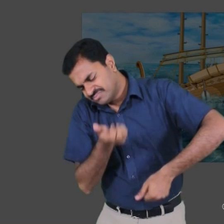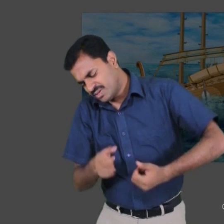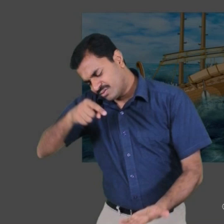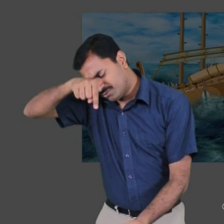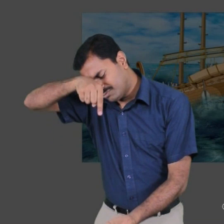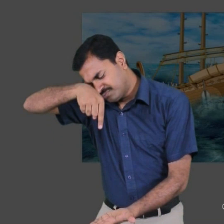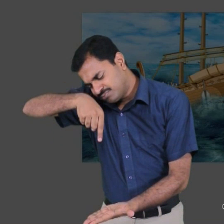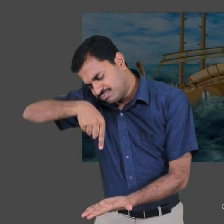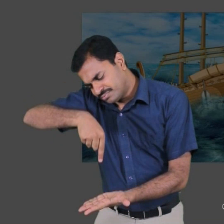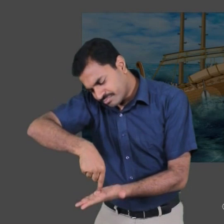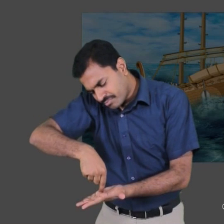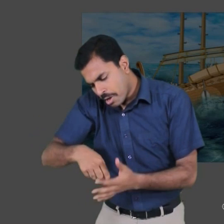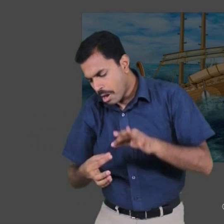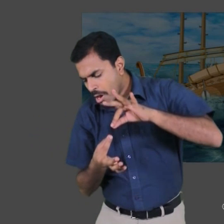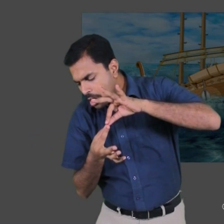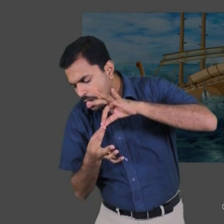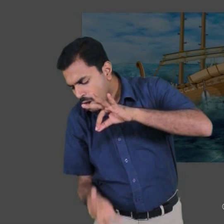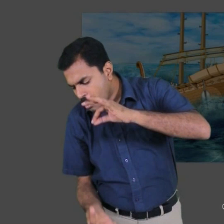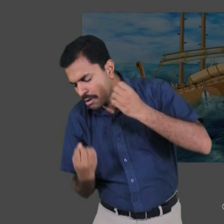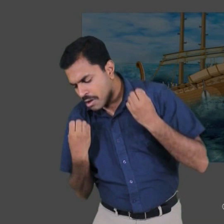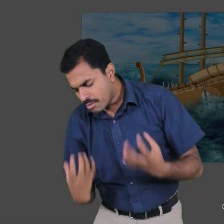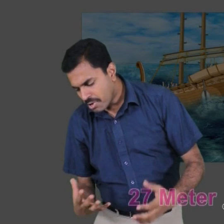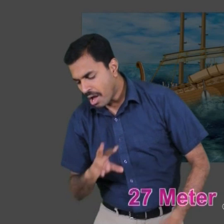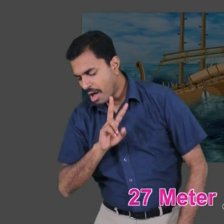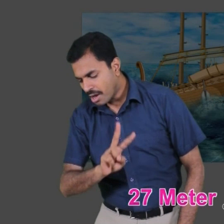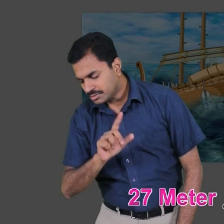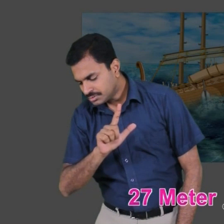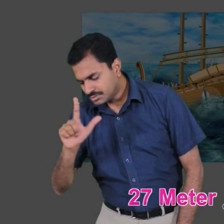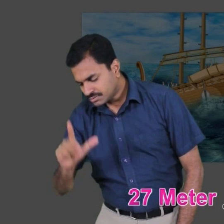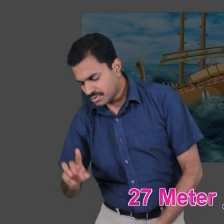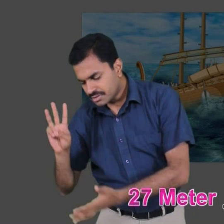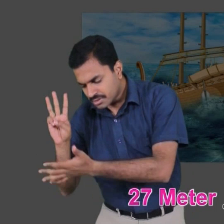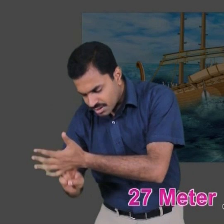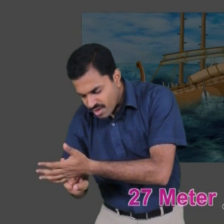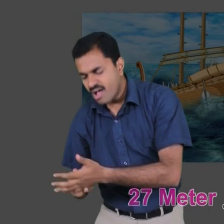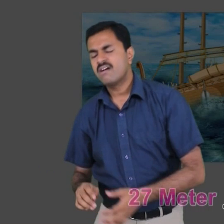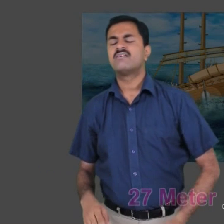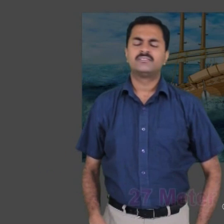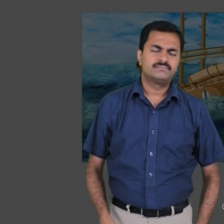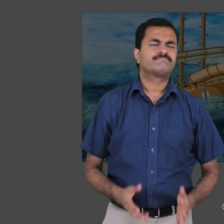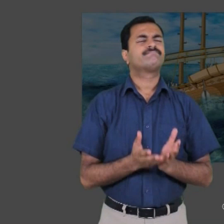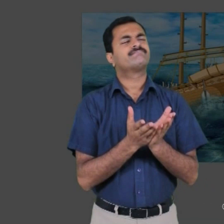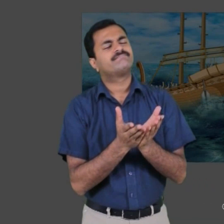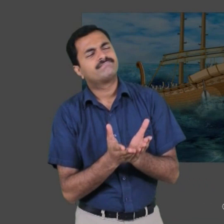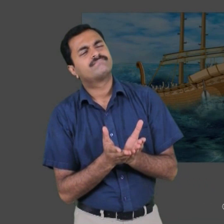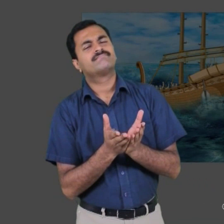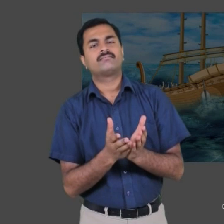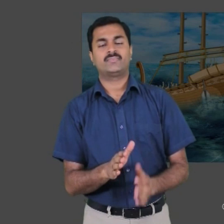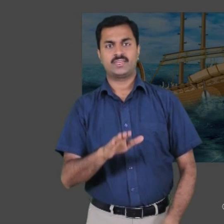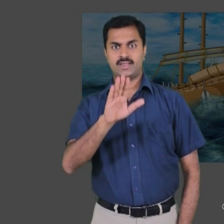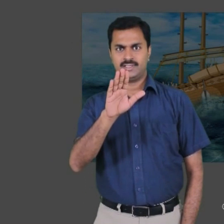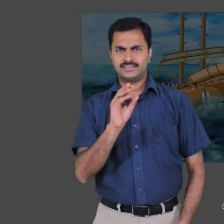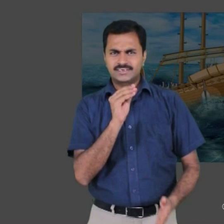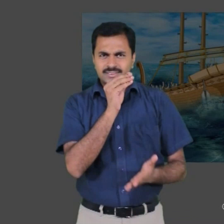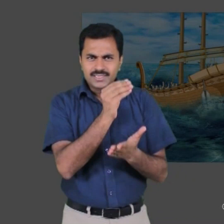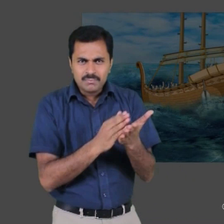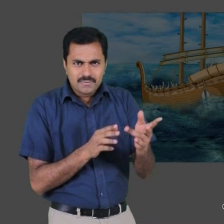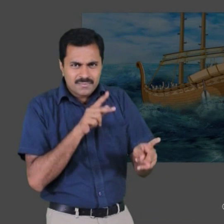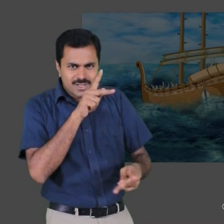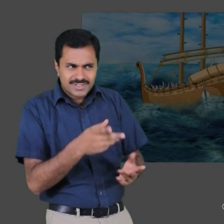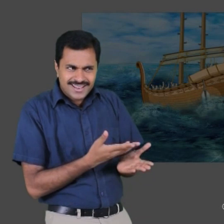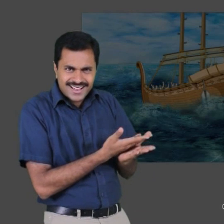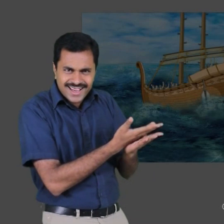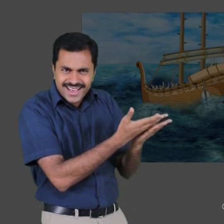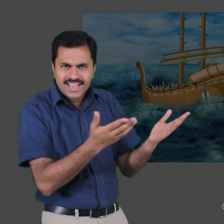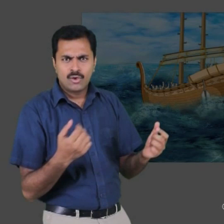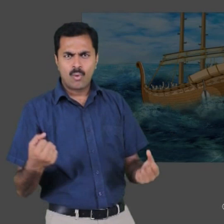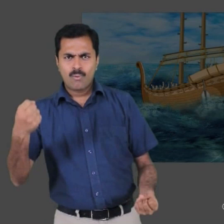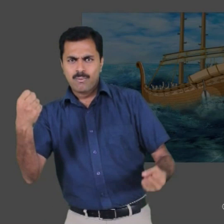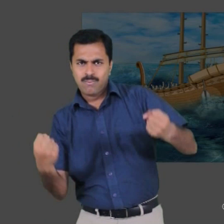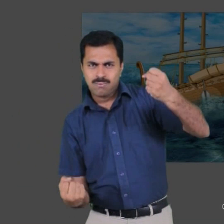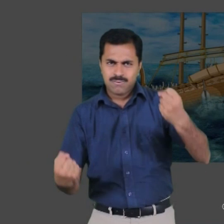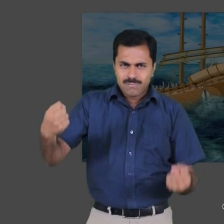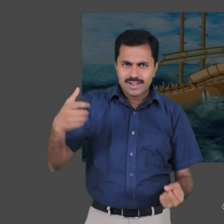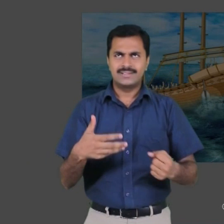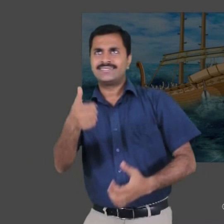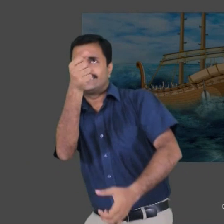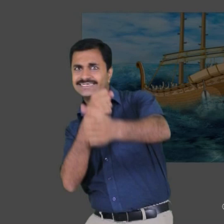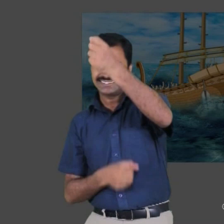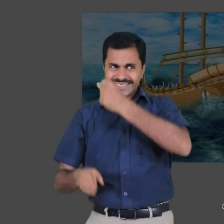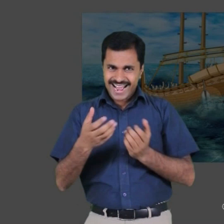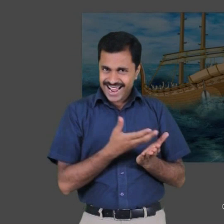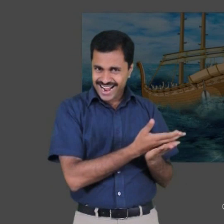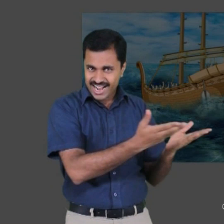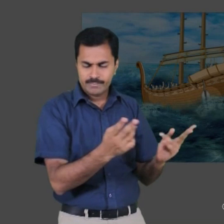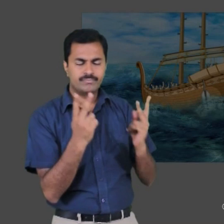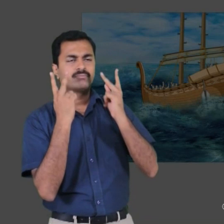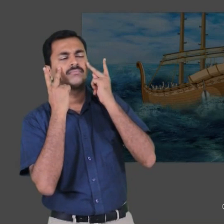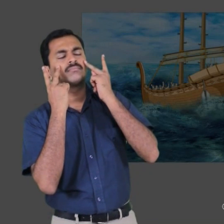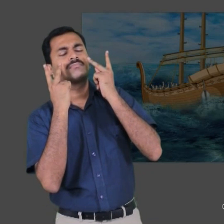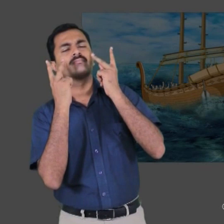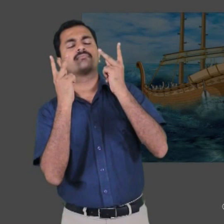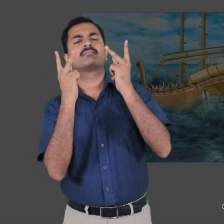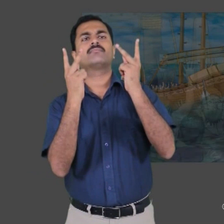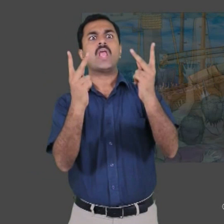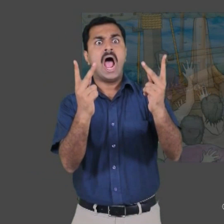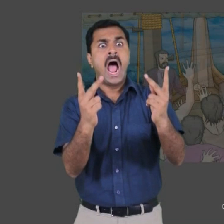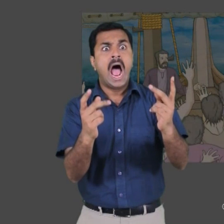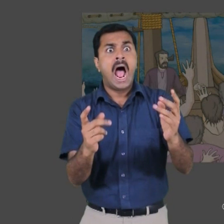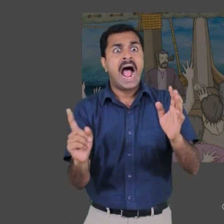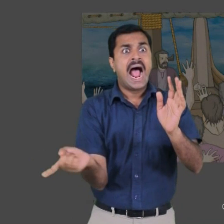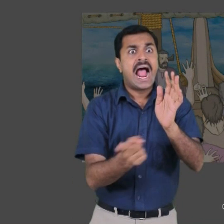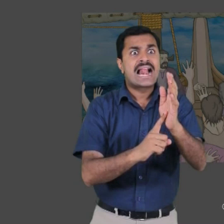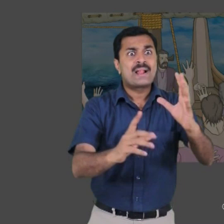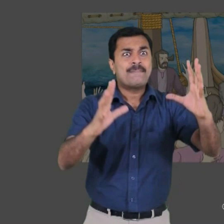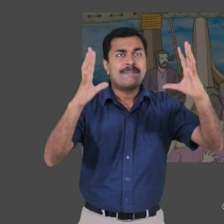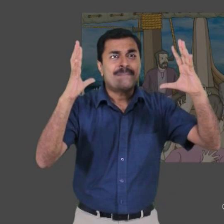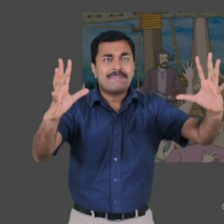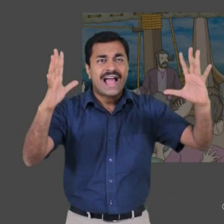Fearing that we would run aground on the rocks, they dropped four anchors from the stern and prayed for daybreak.